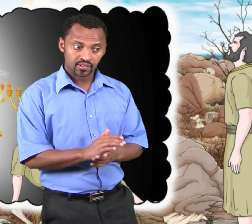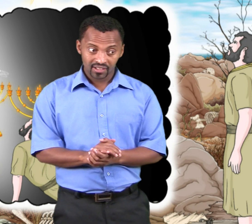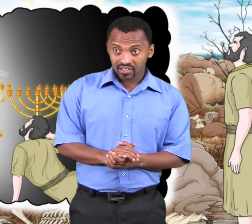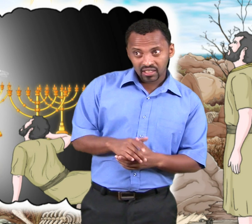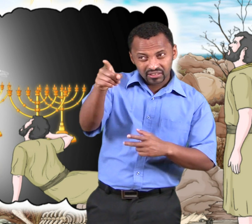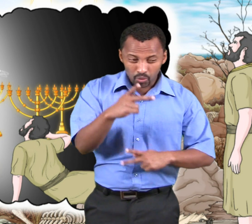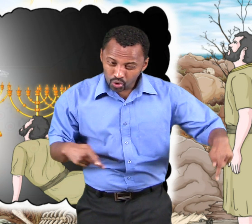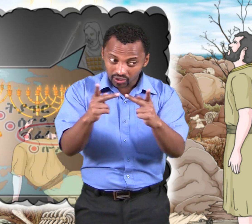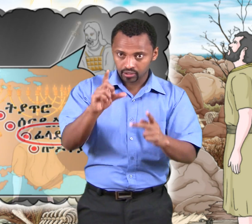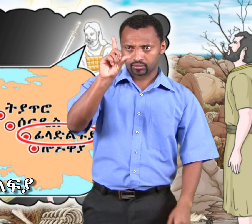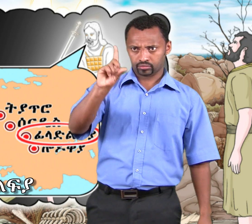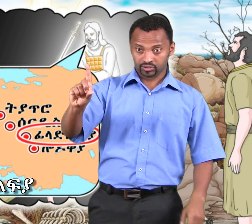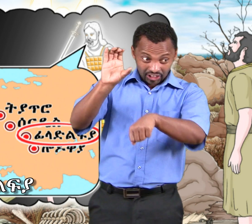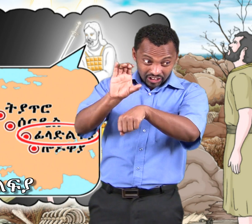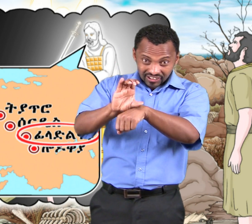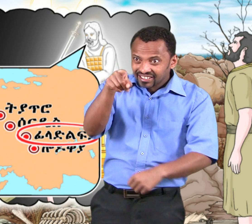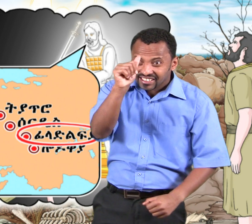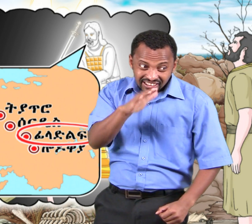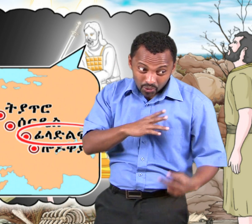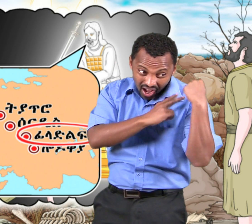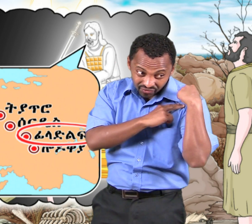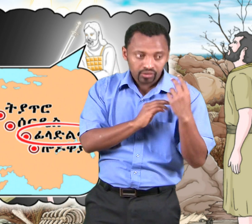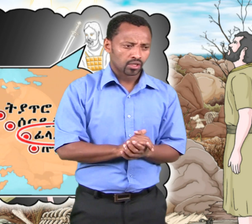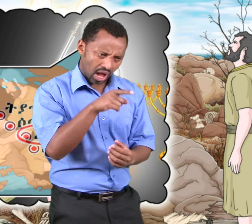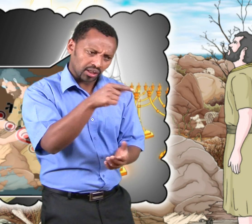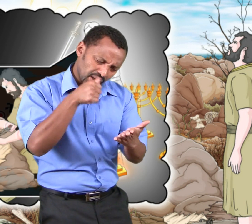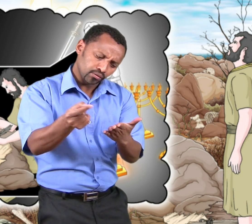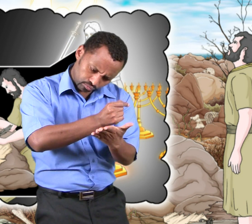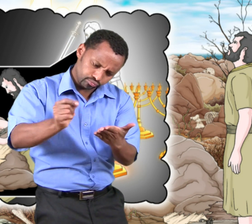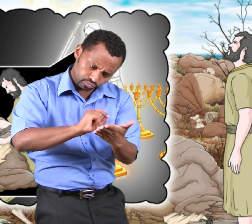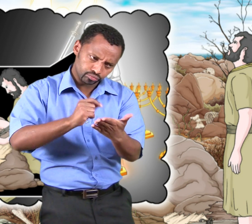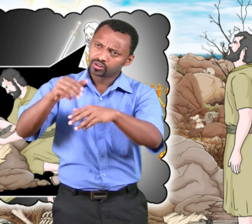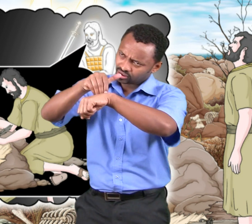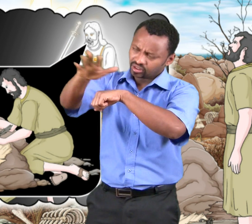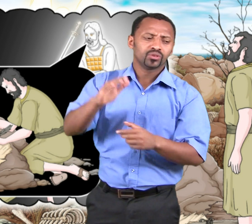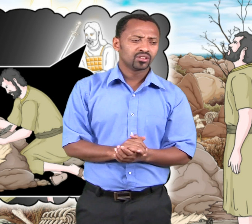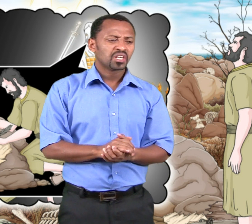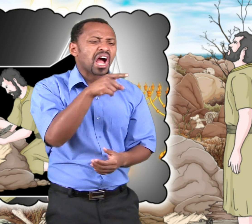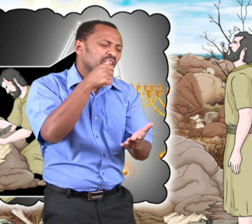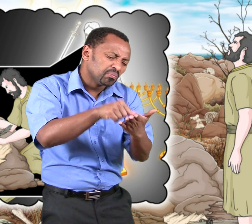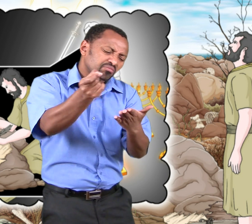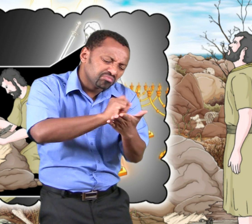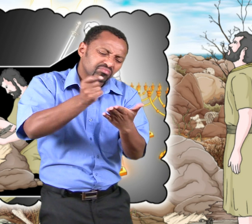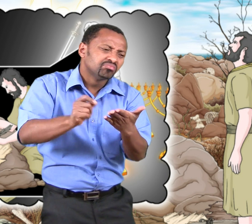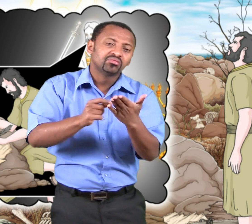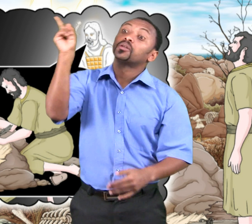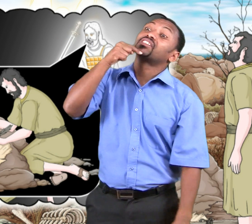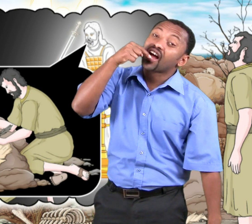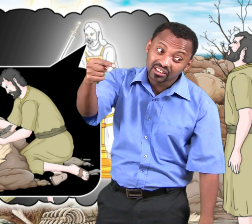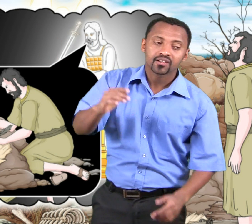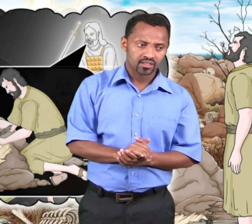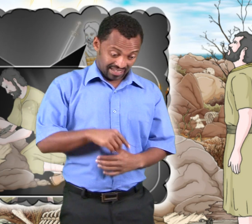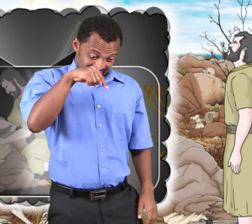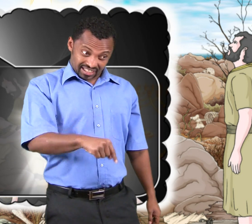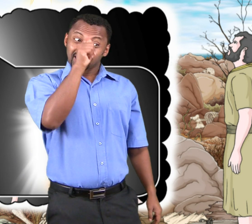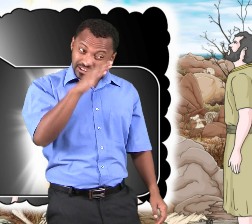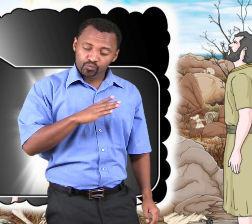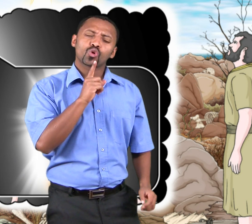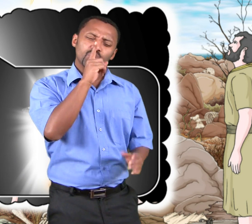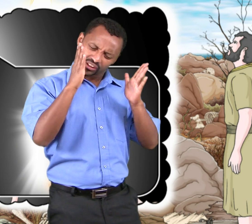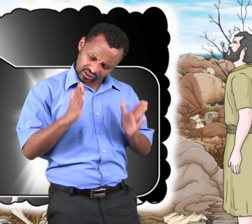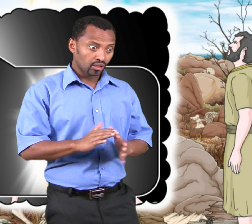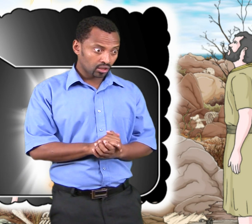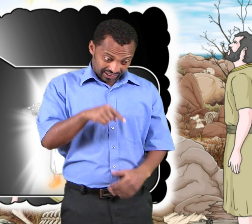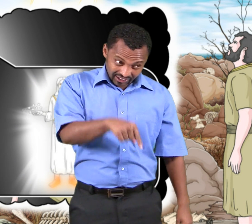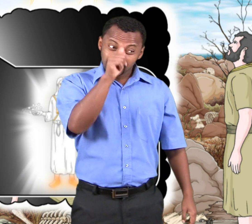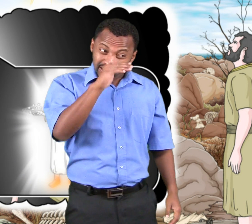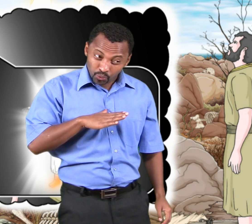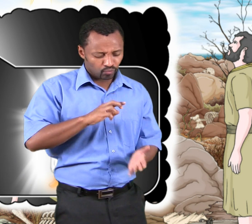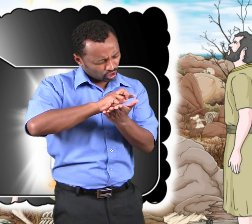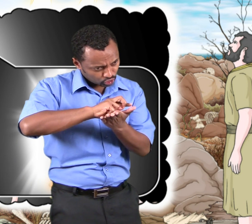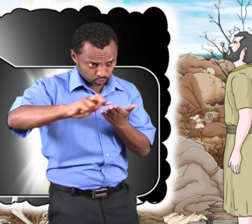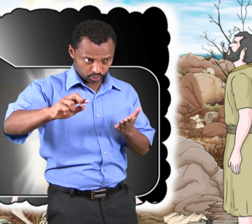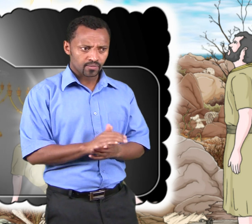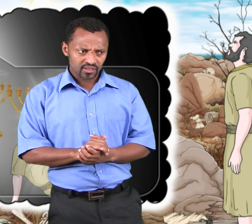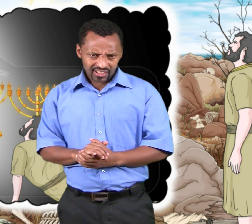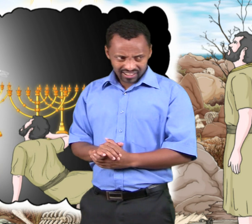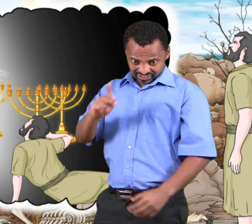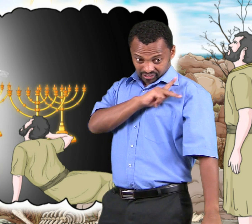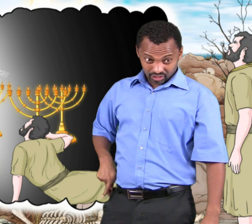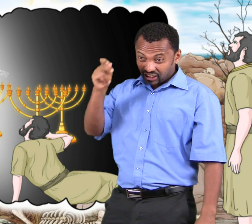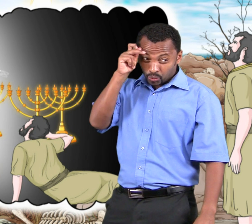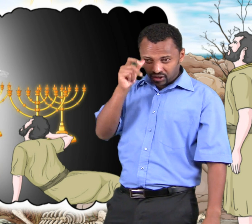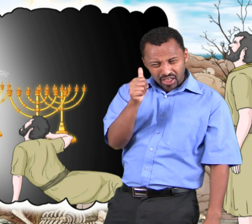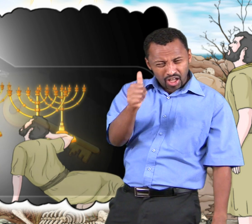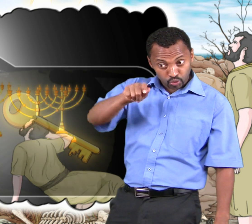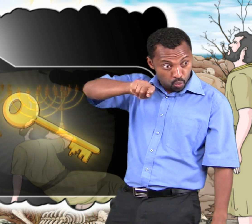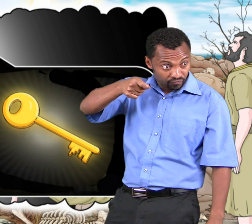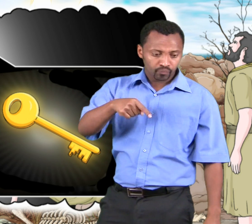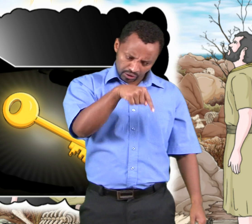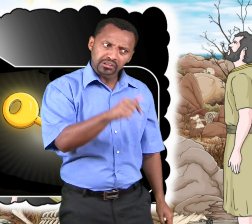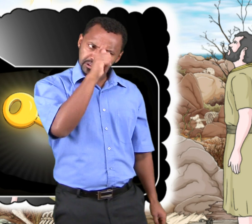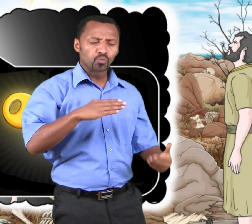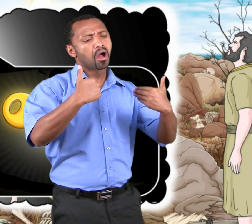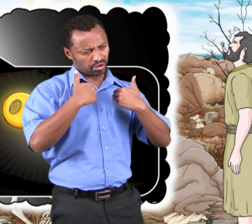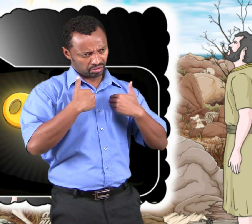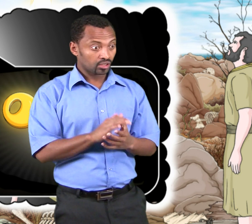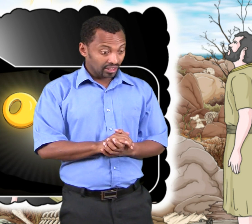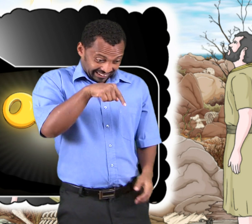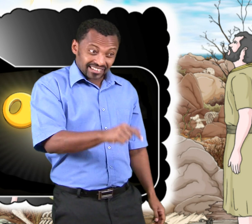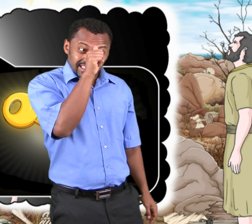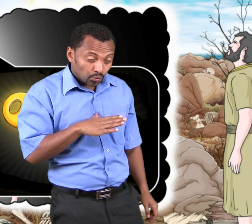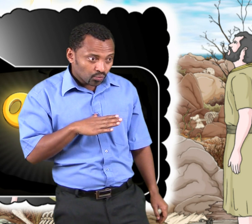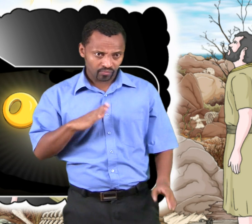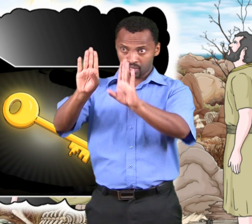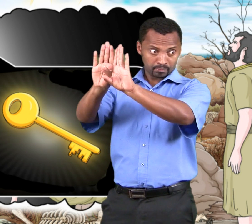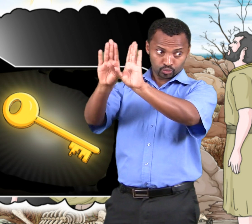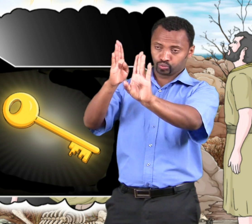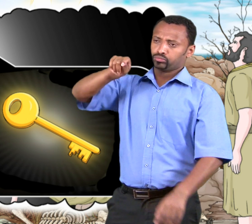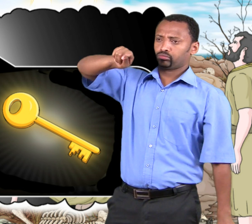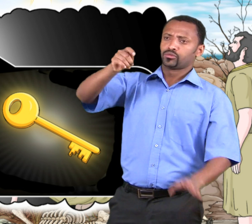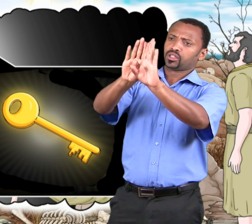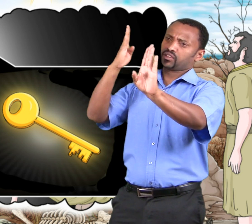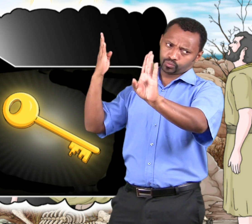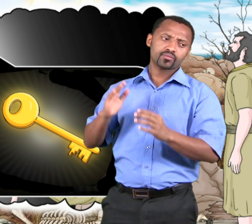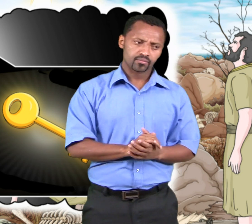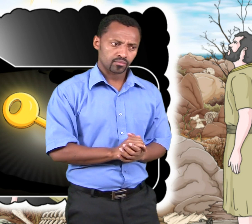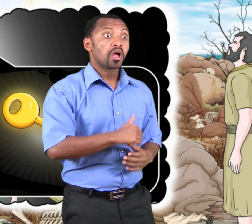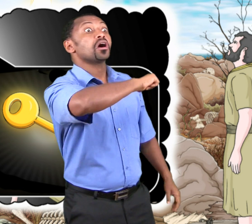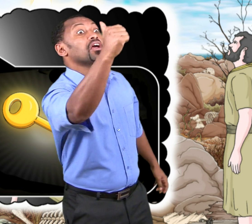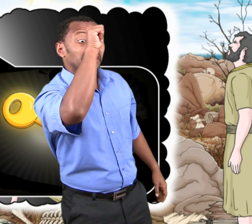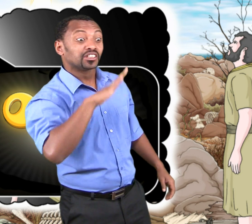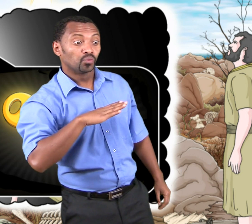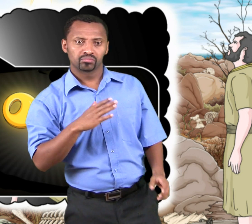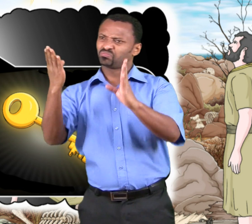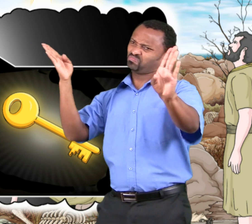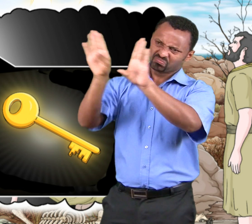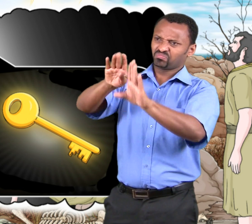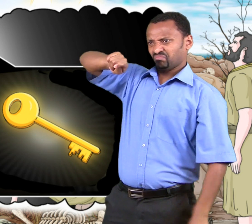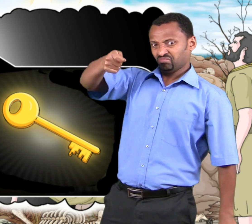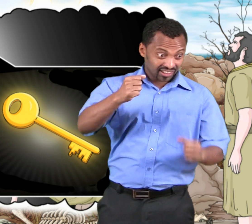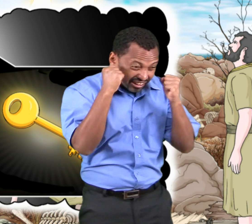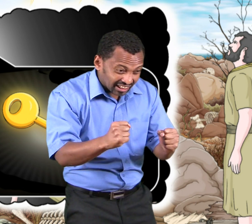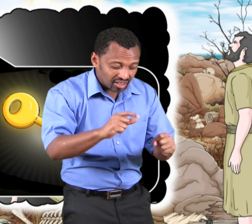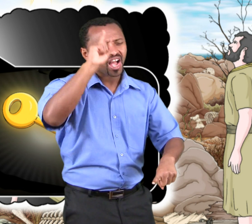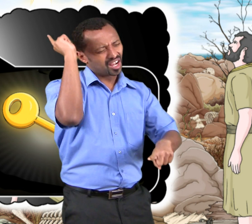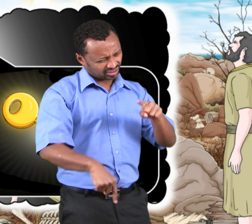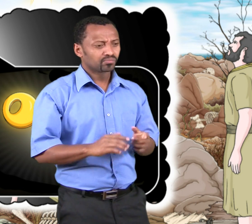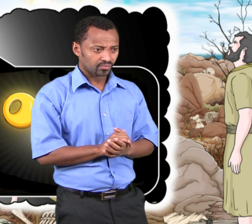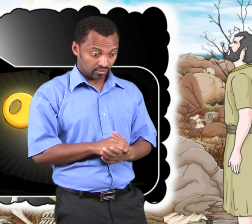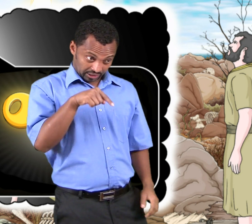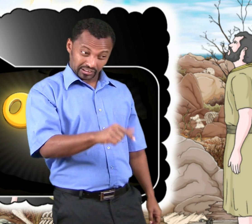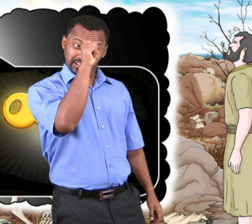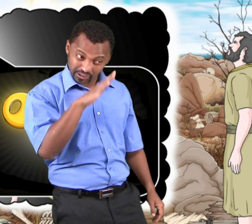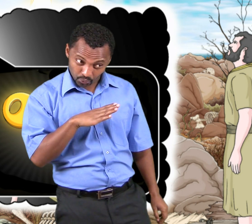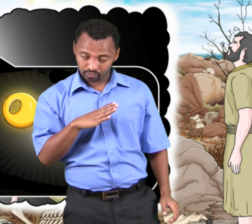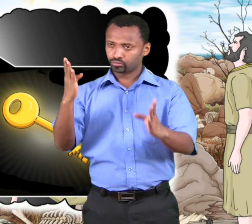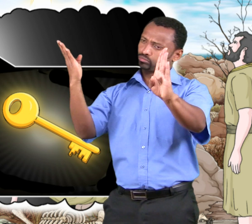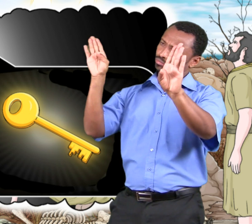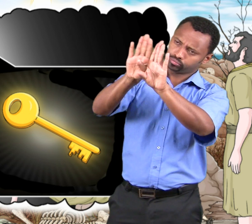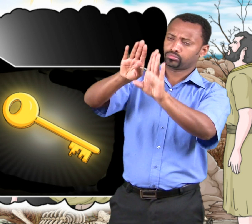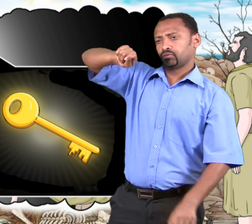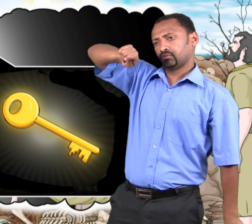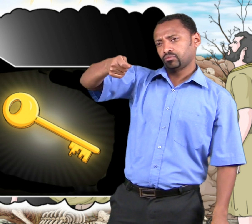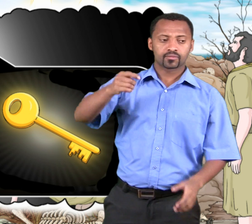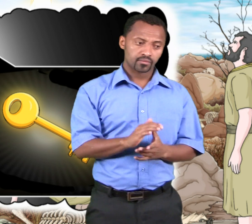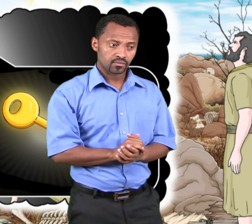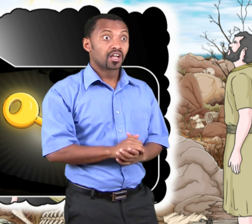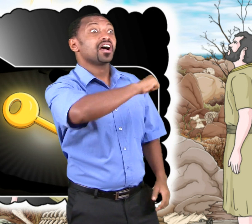To the angel of the church in Philadelphia write: These are the words of the One who is holy and true, who holds the key of David.